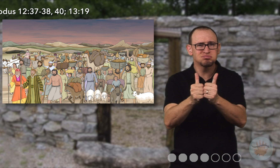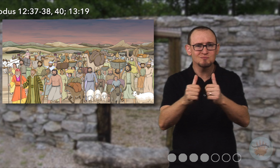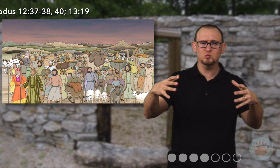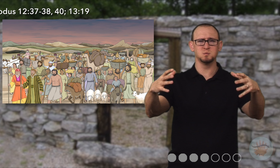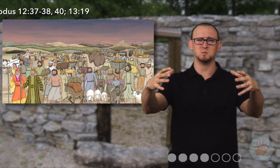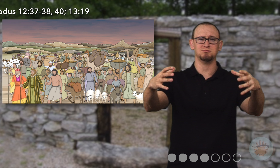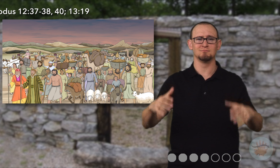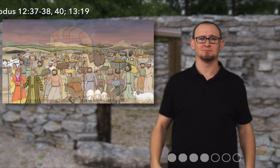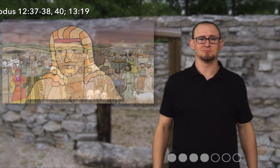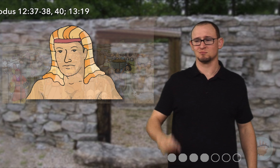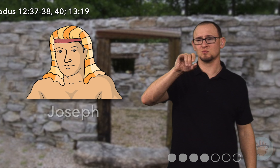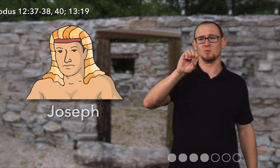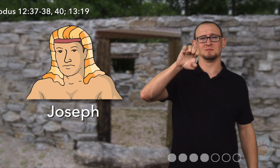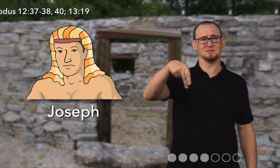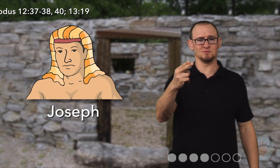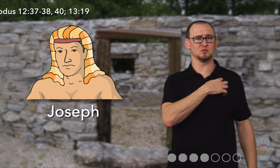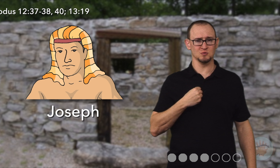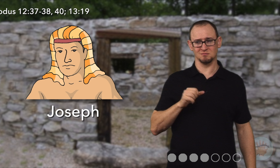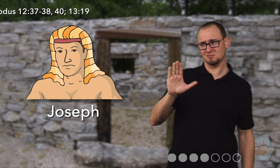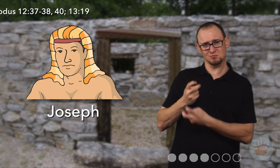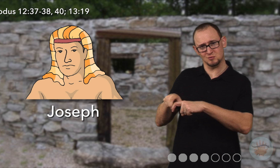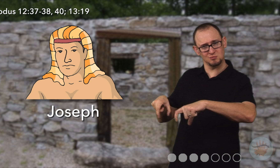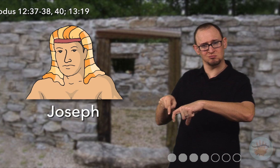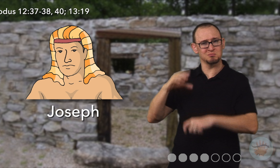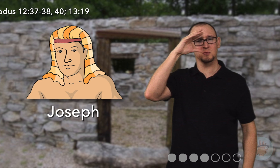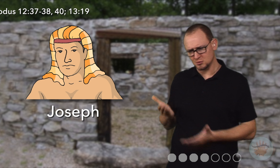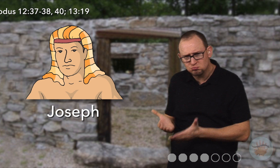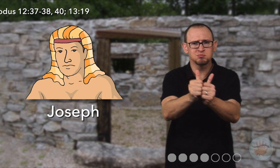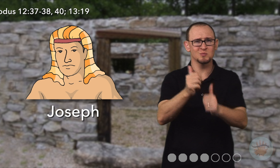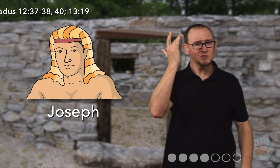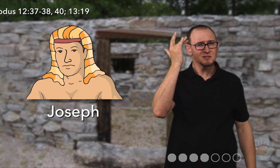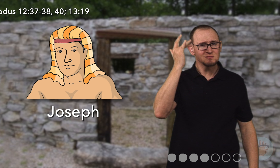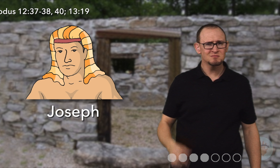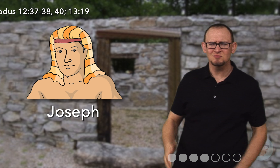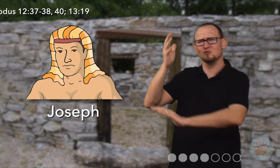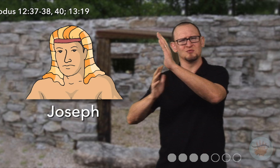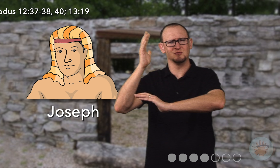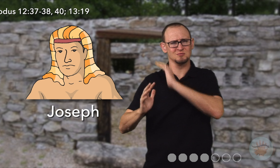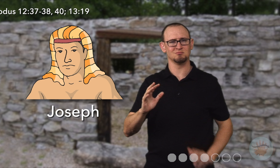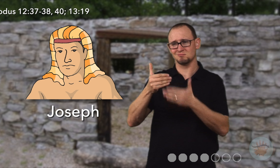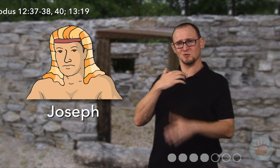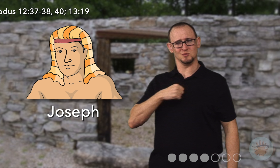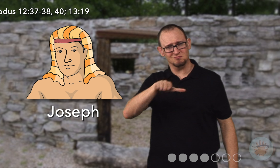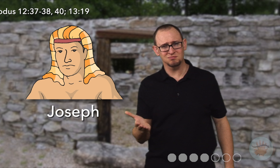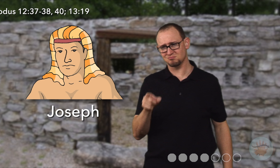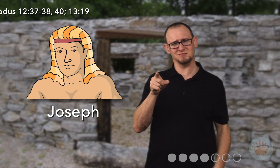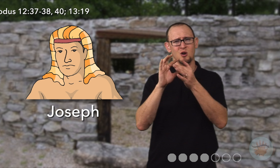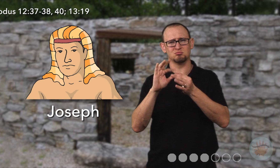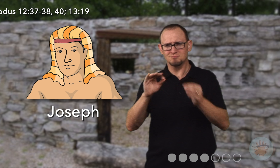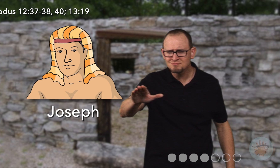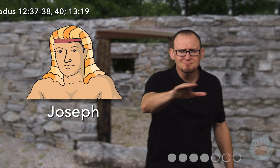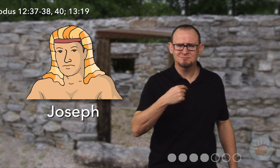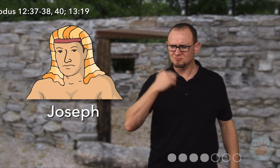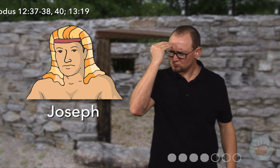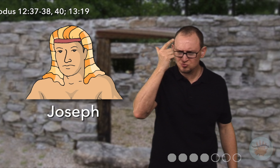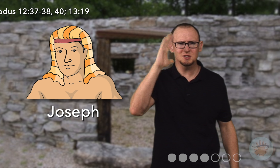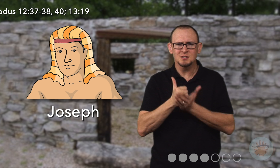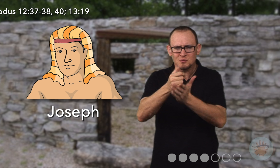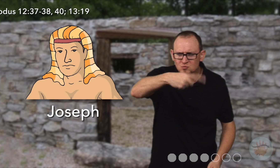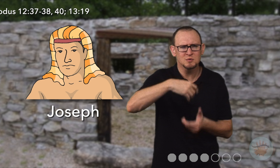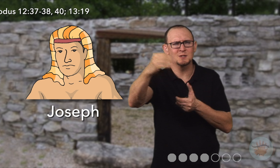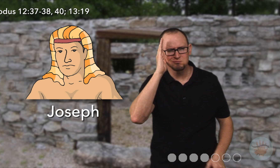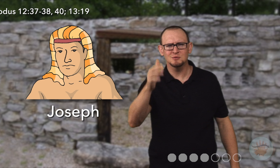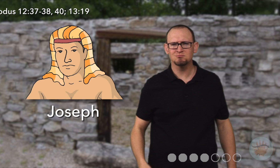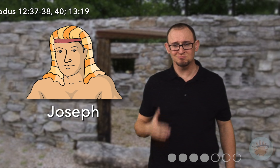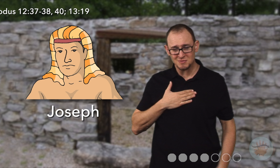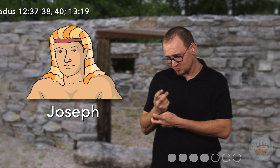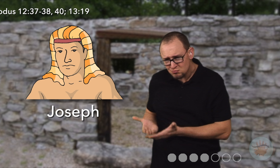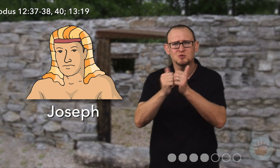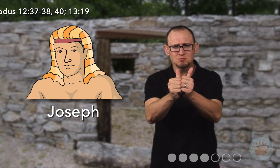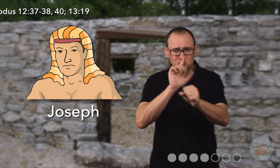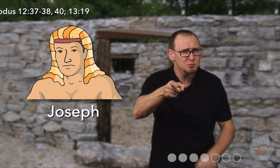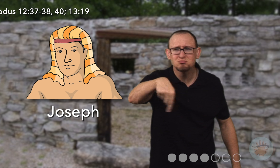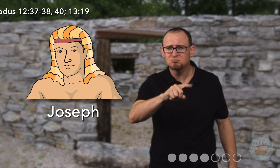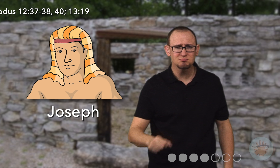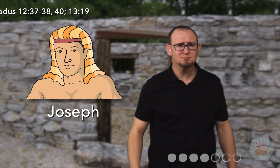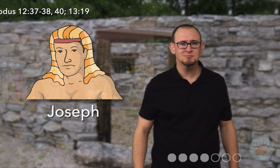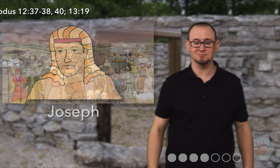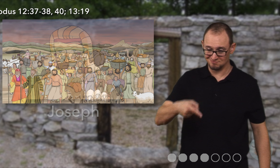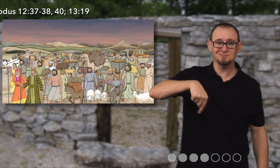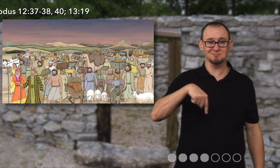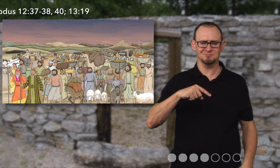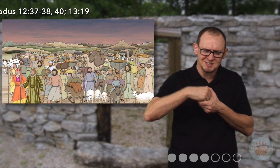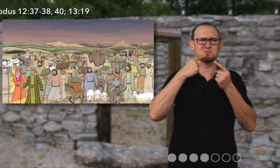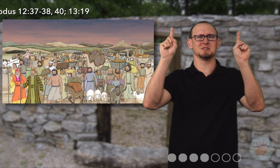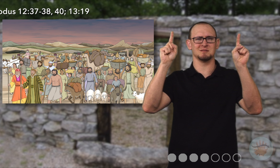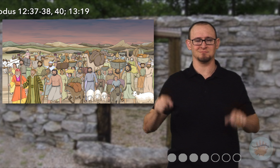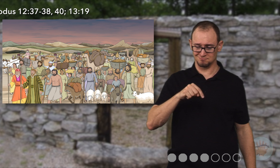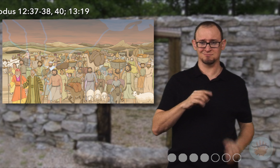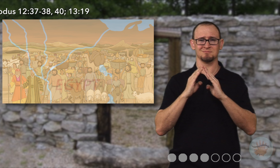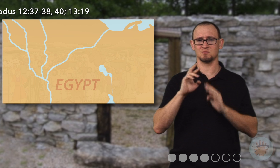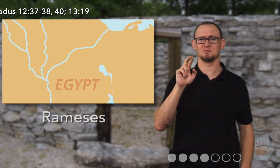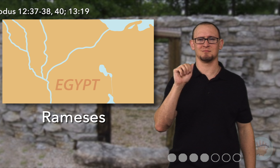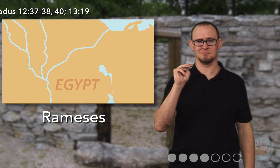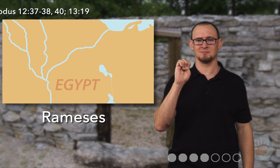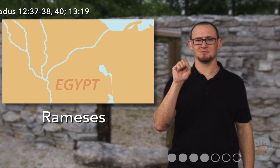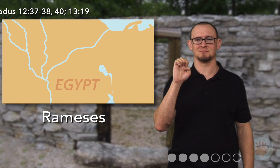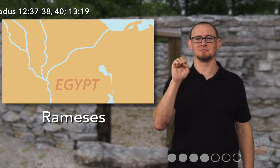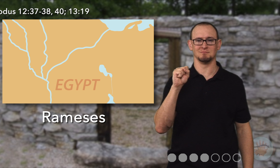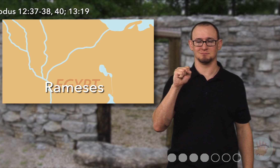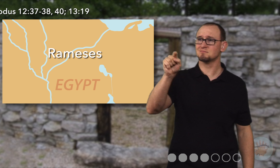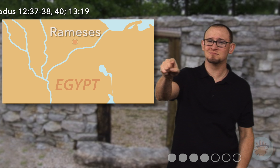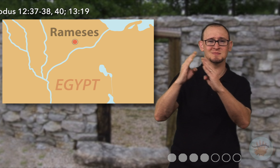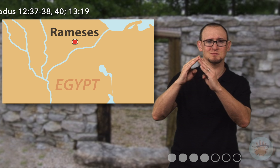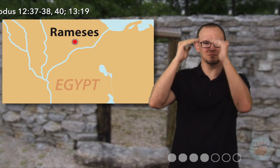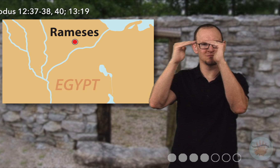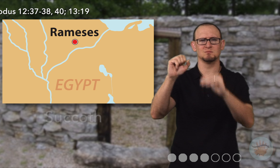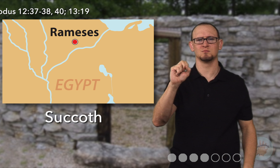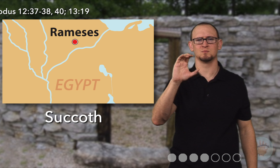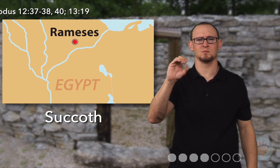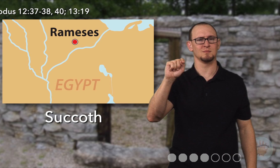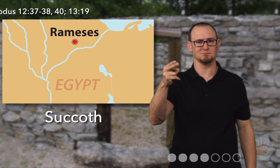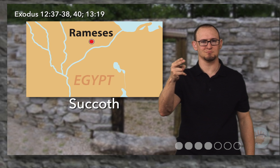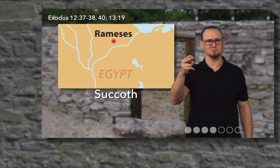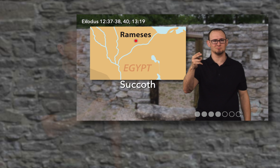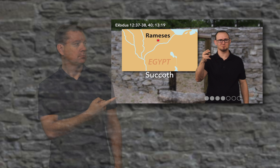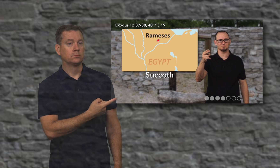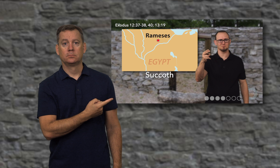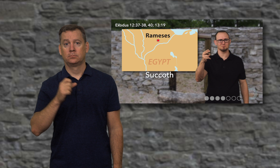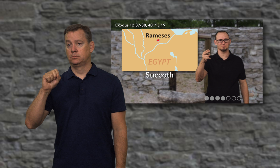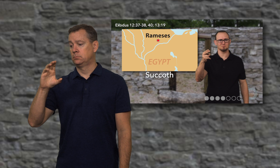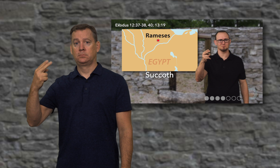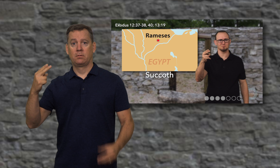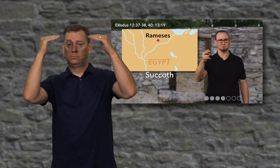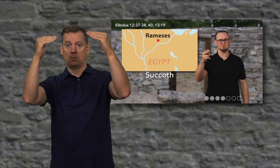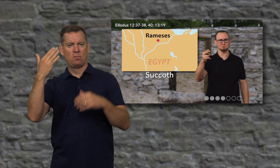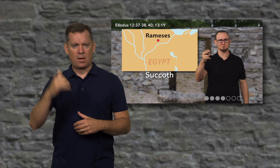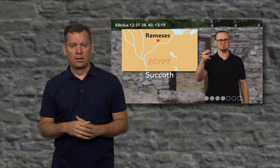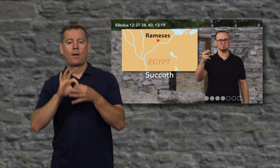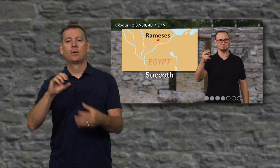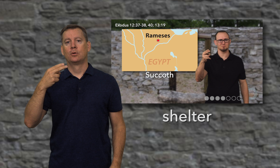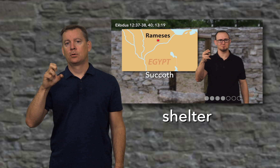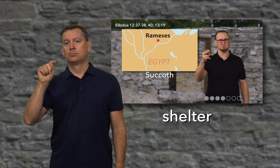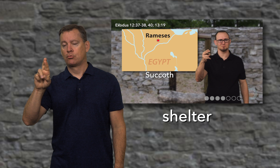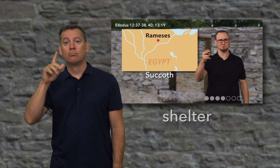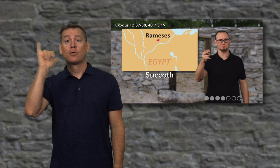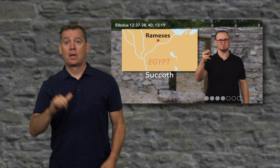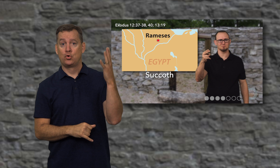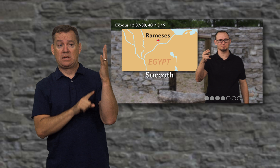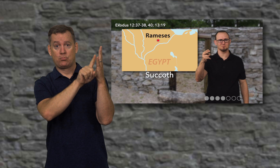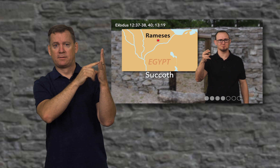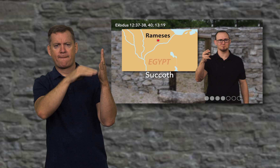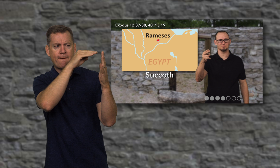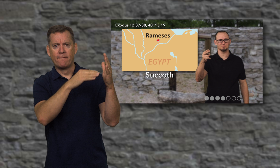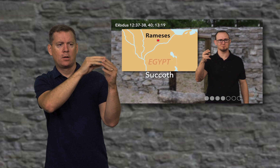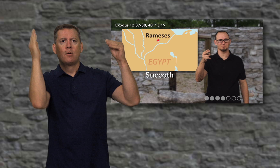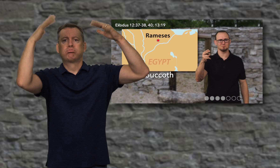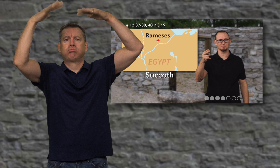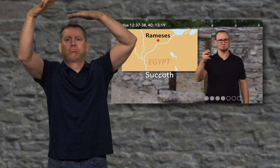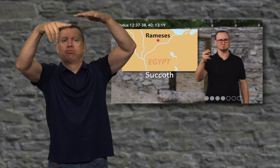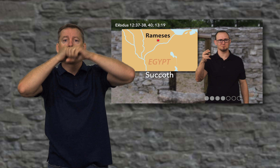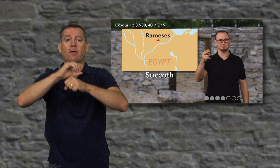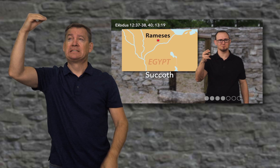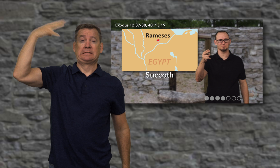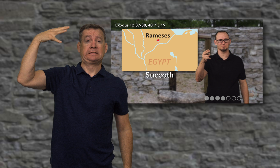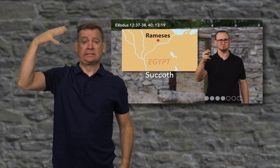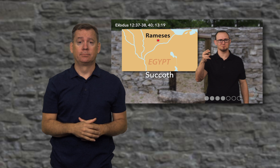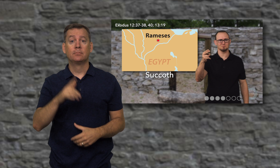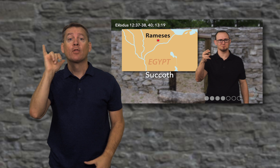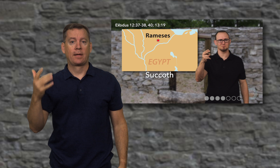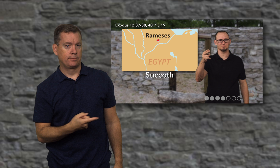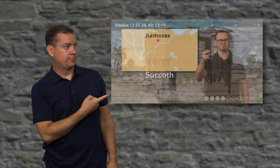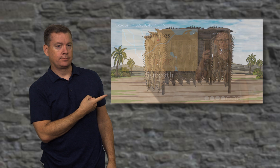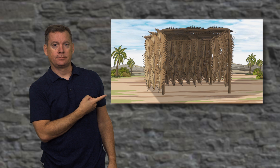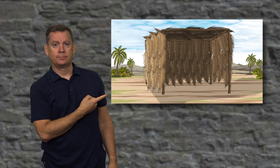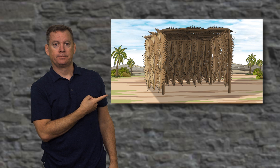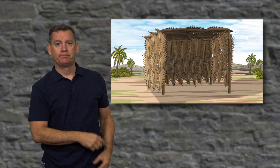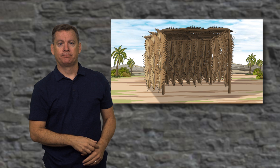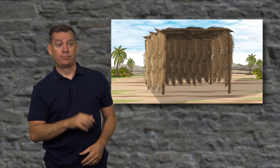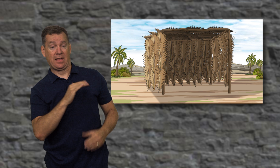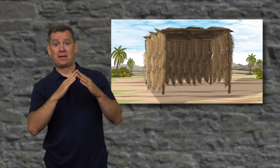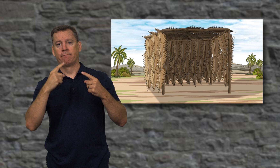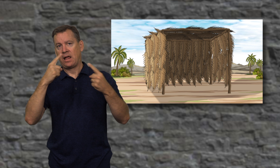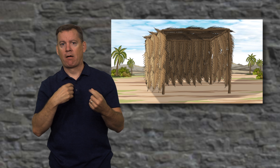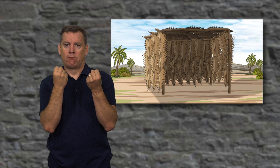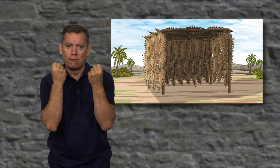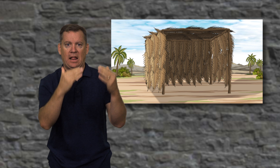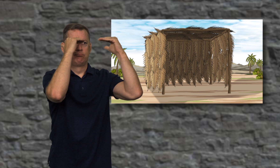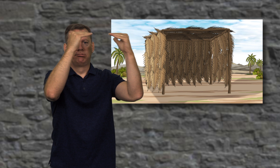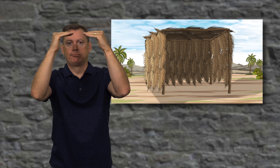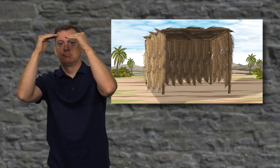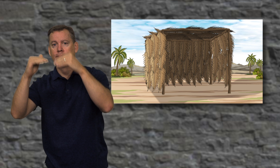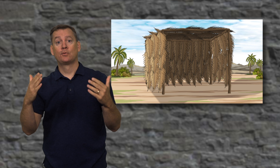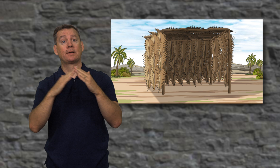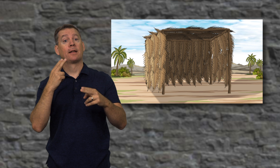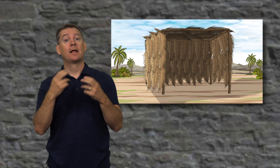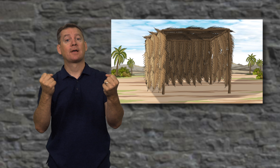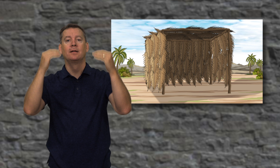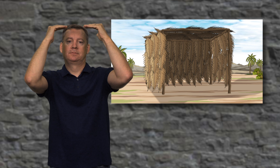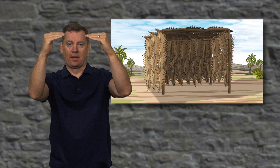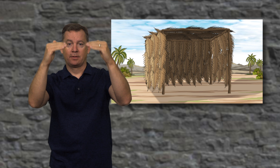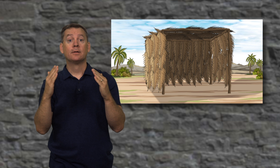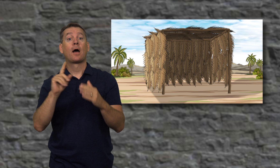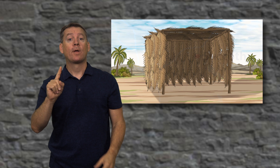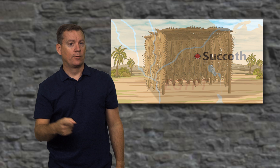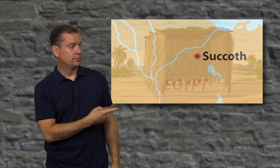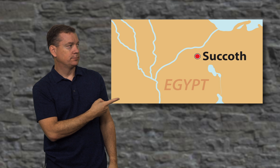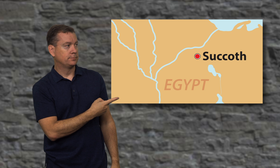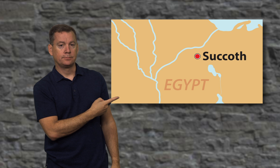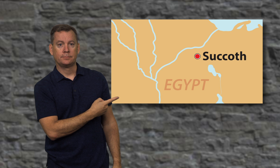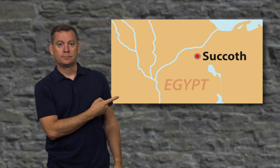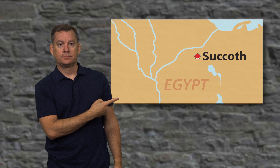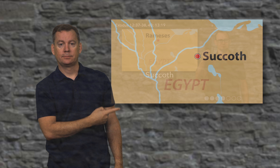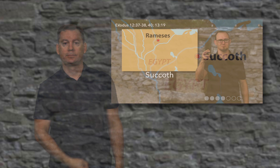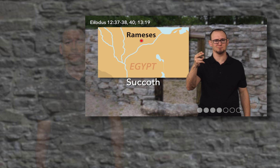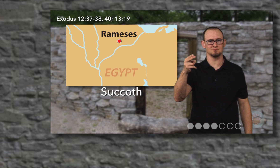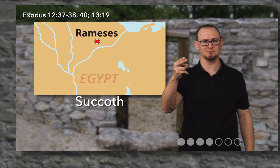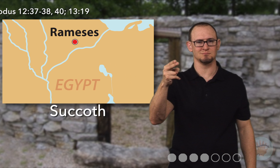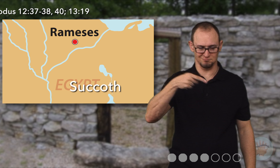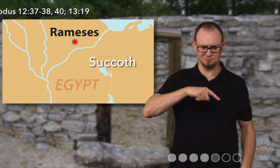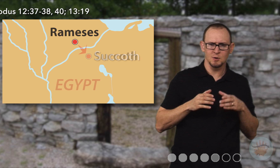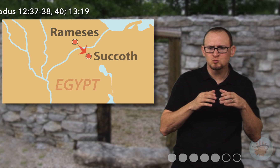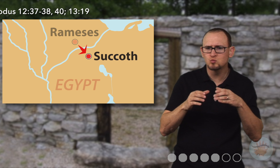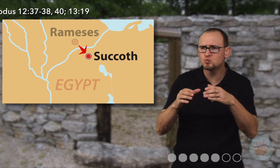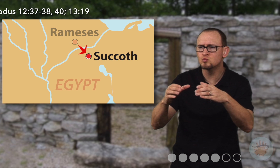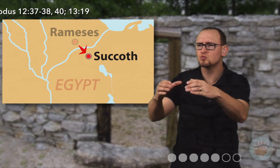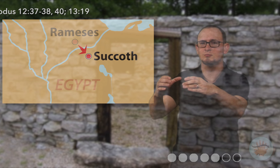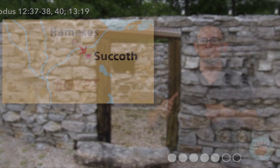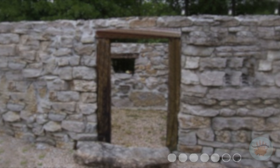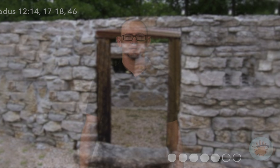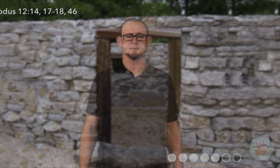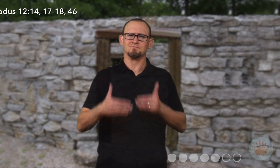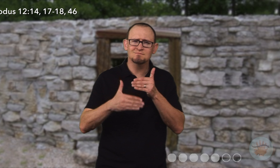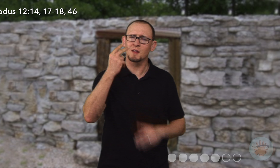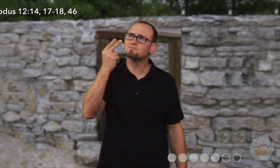Moses took the bones of Joseph with him because Joseph had made the sons of Israel swear a solemn oath when he said, “God will surely attend to you, and then you must carry my bones with you from this place.”